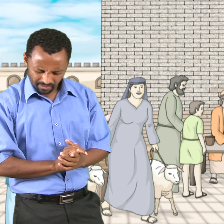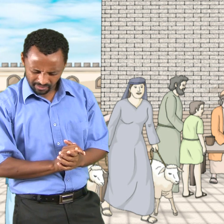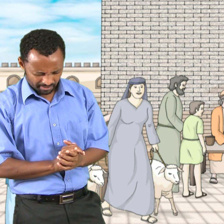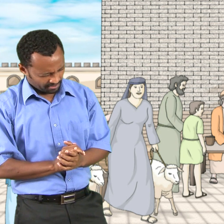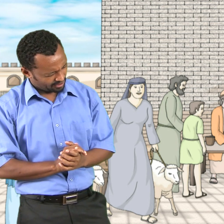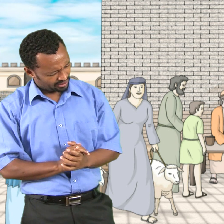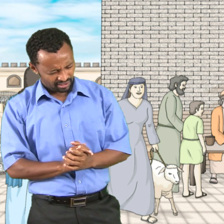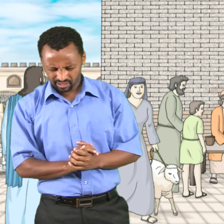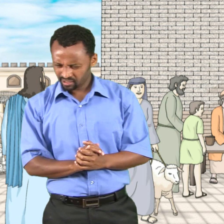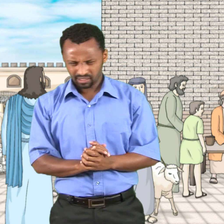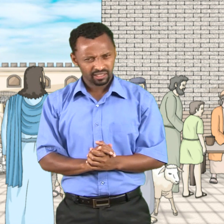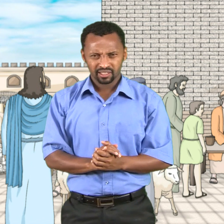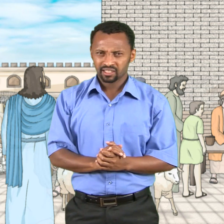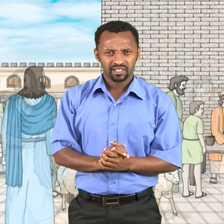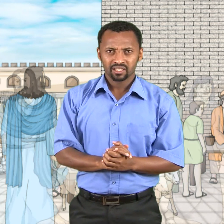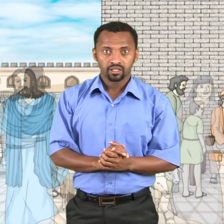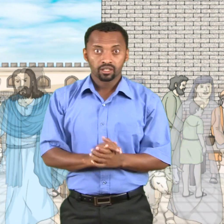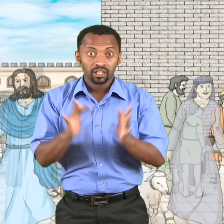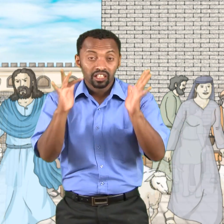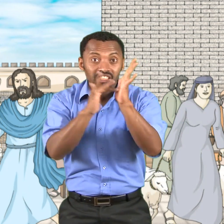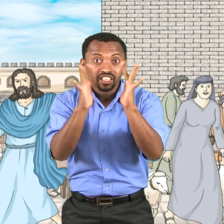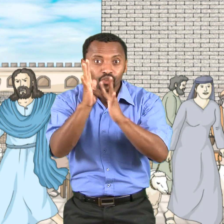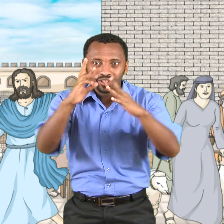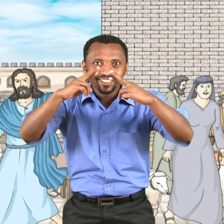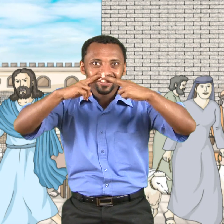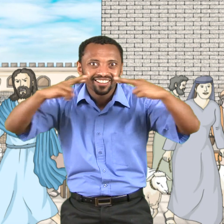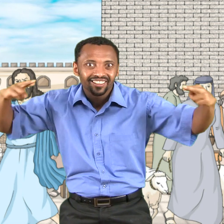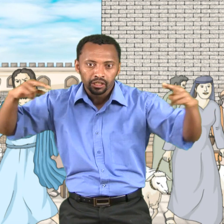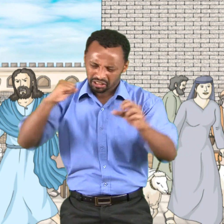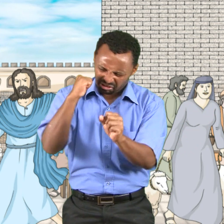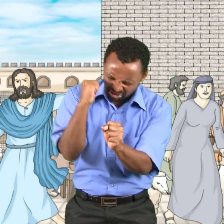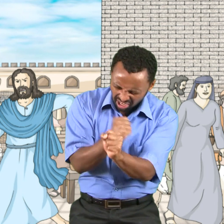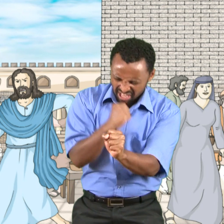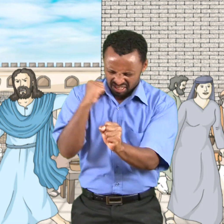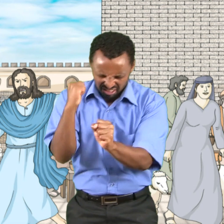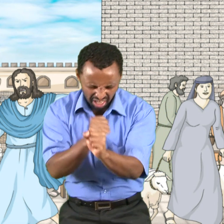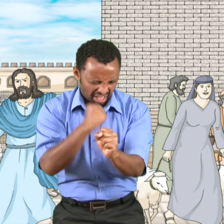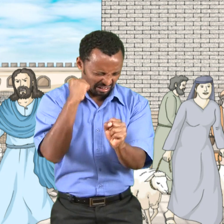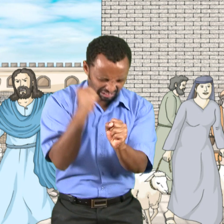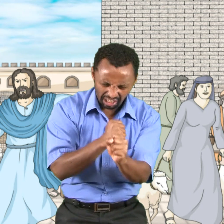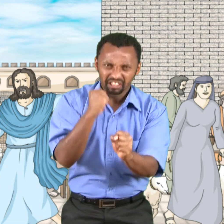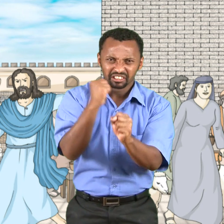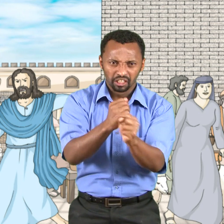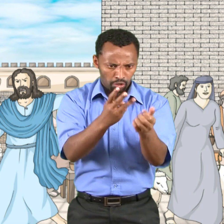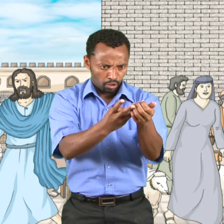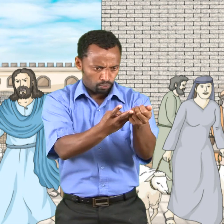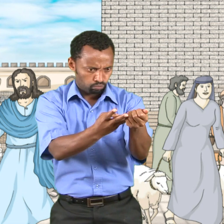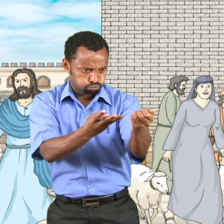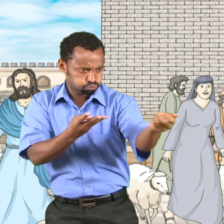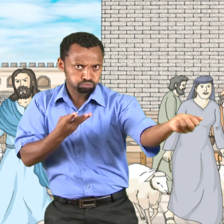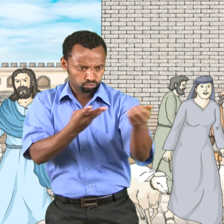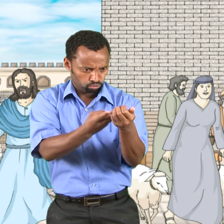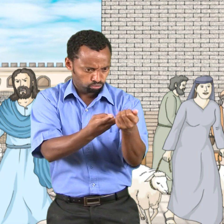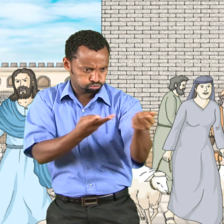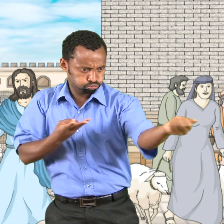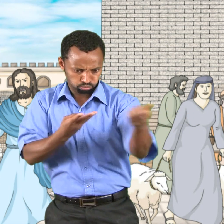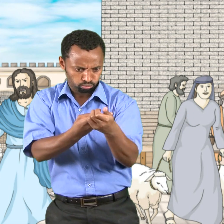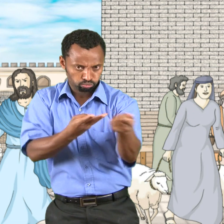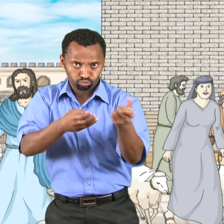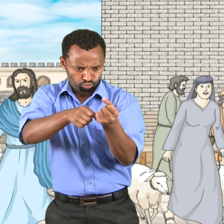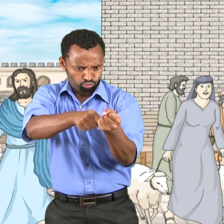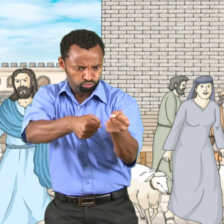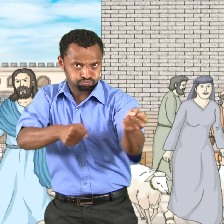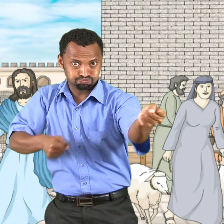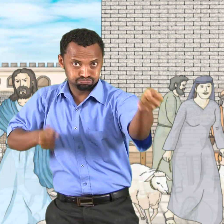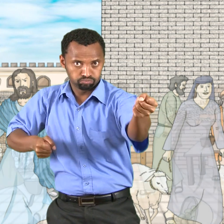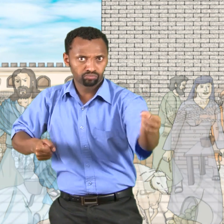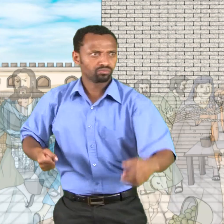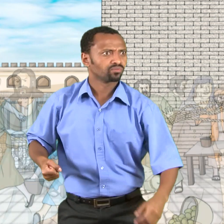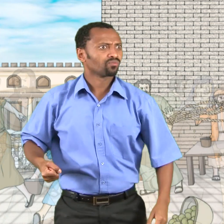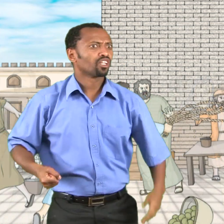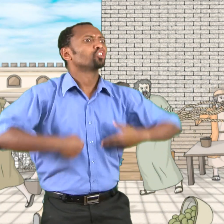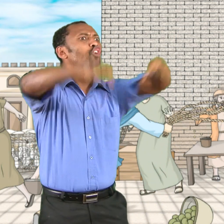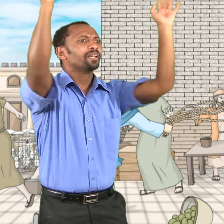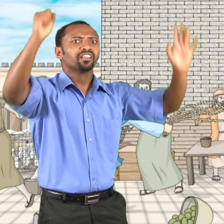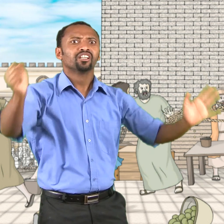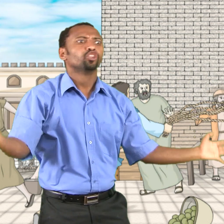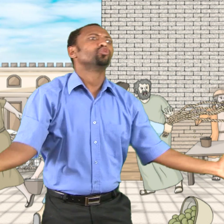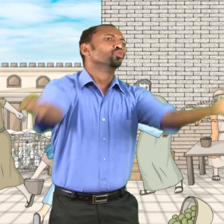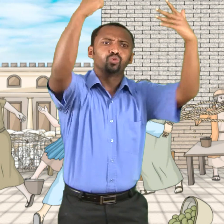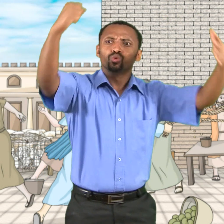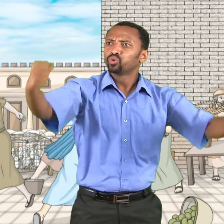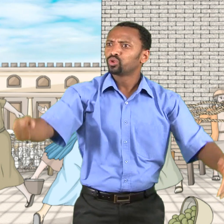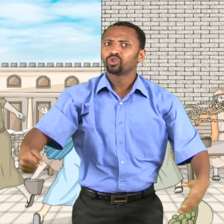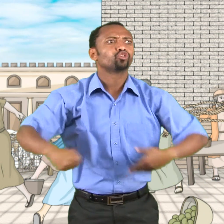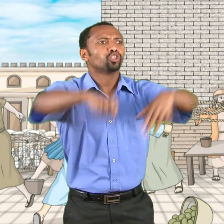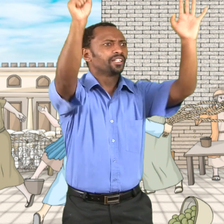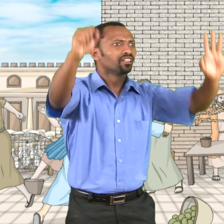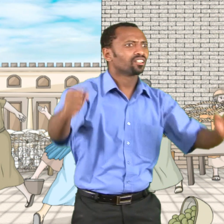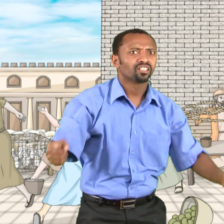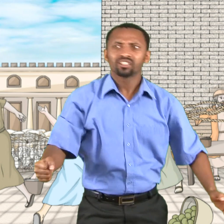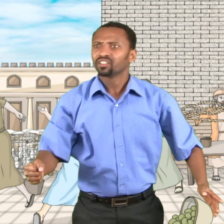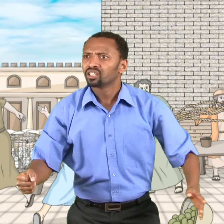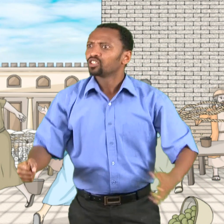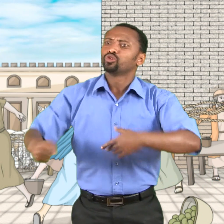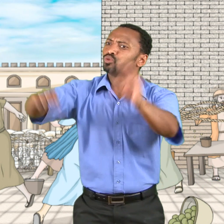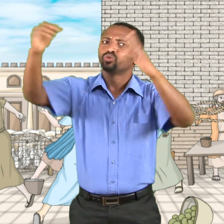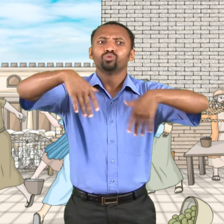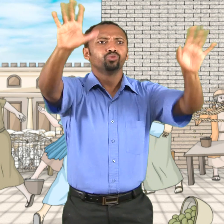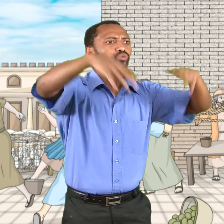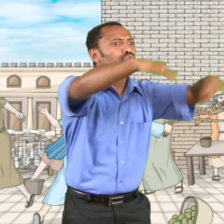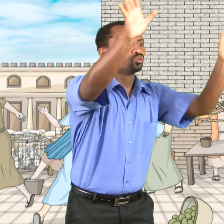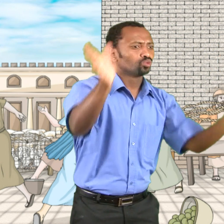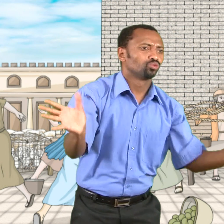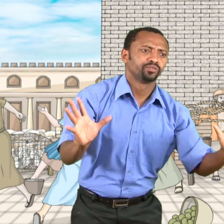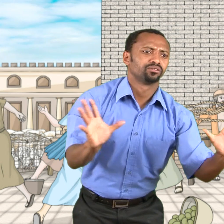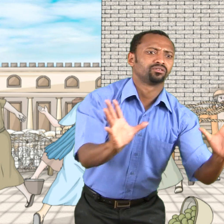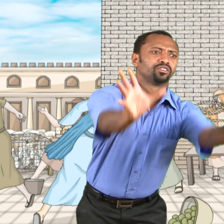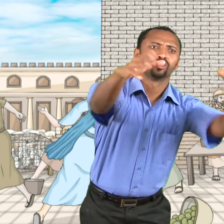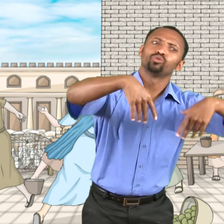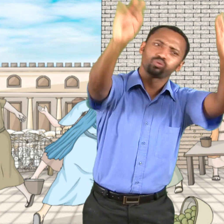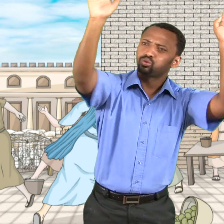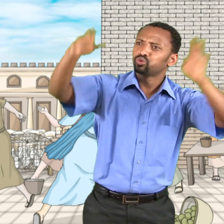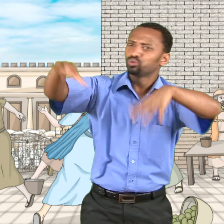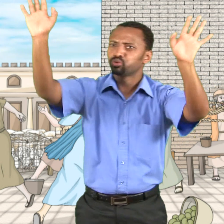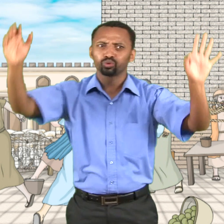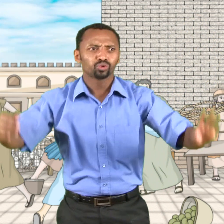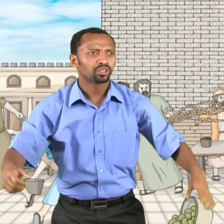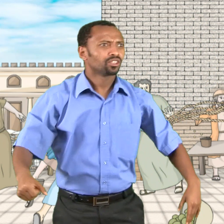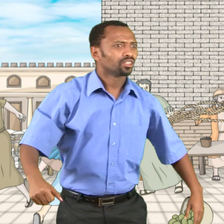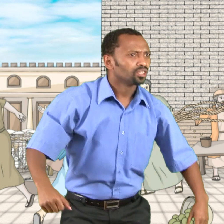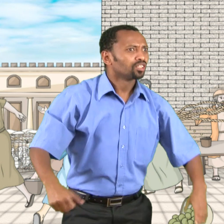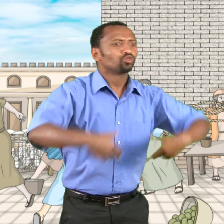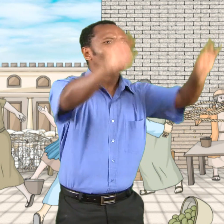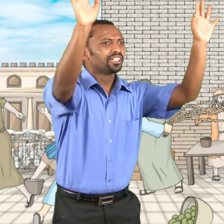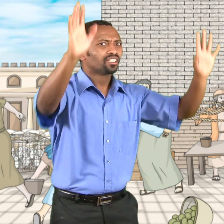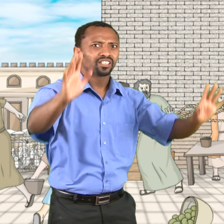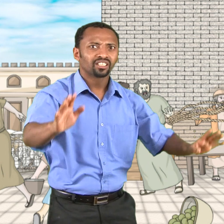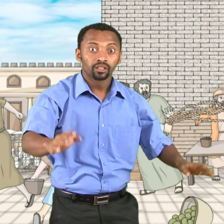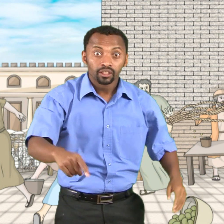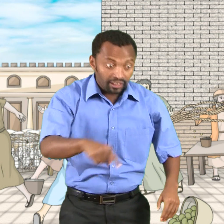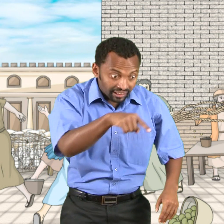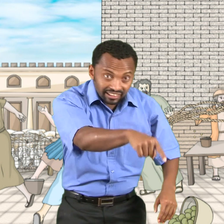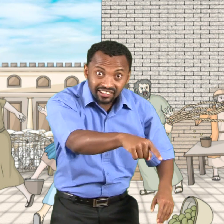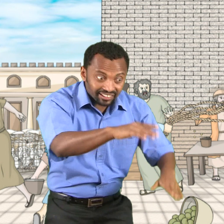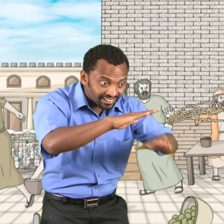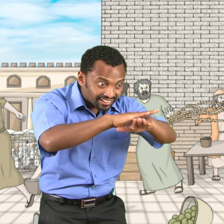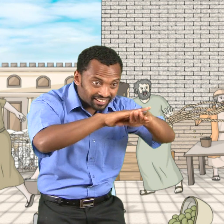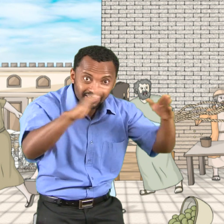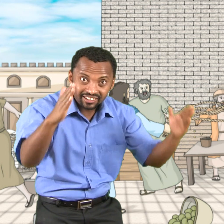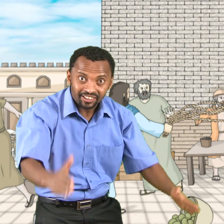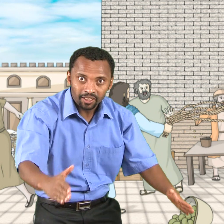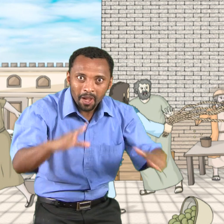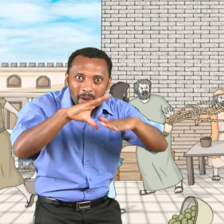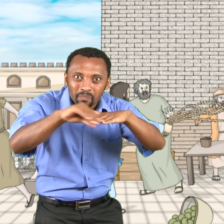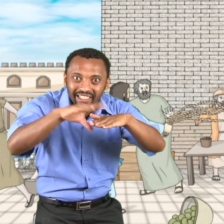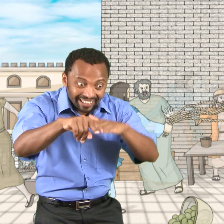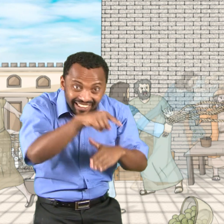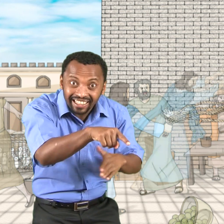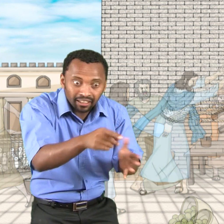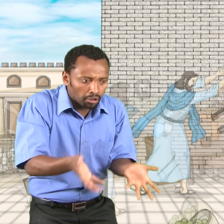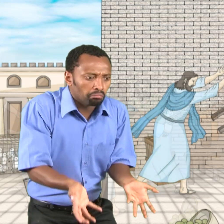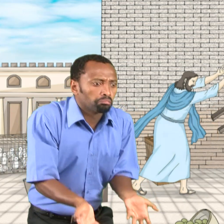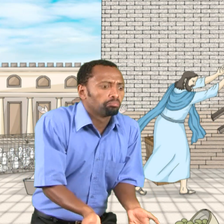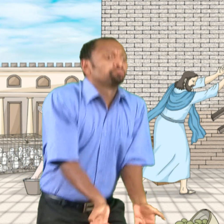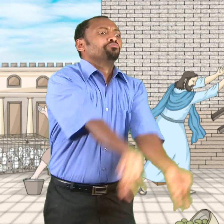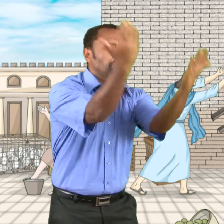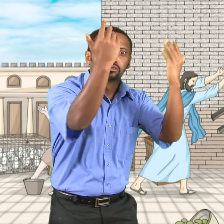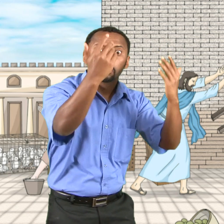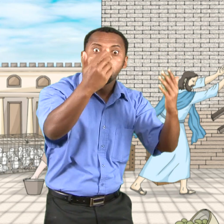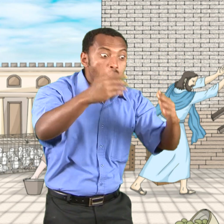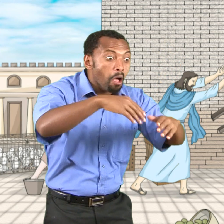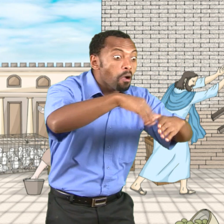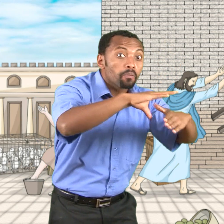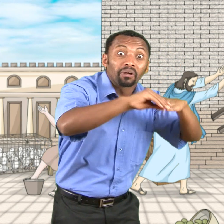So He made a whip out of cords and drove all from the temple courts, both sheep and cattle.